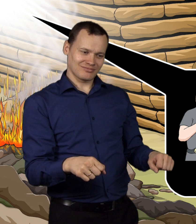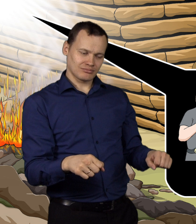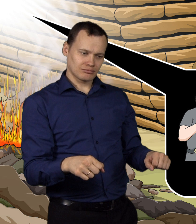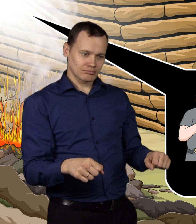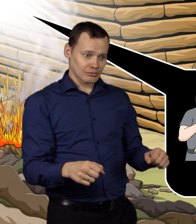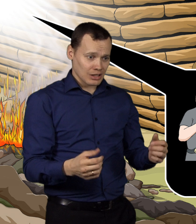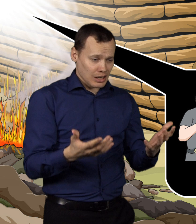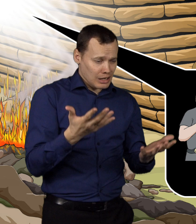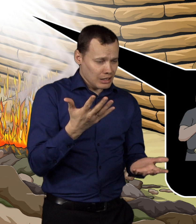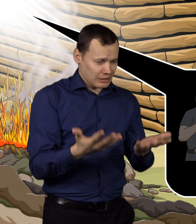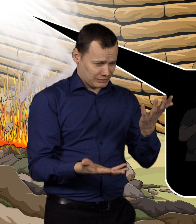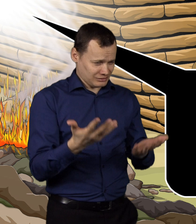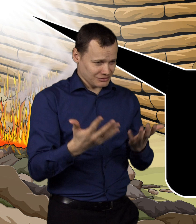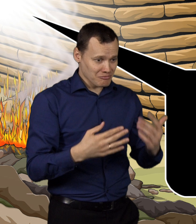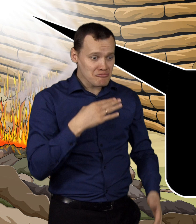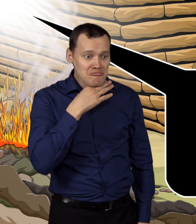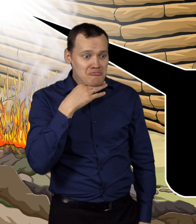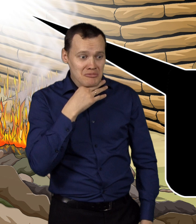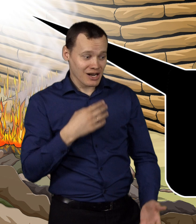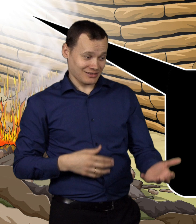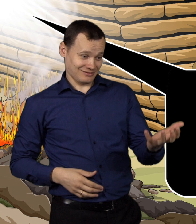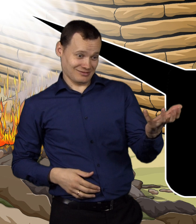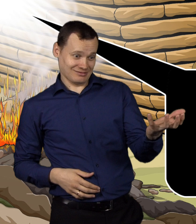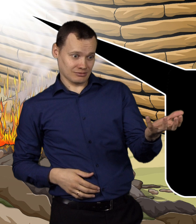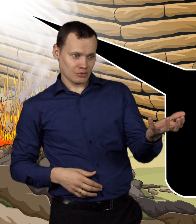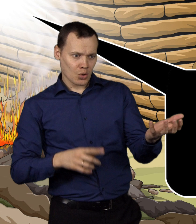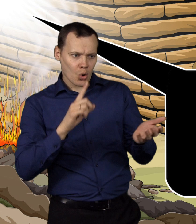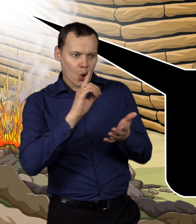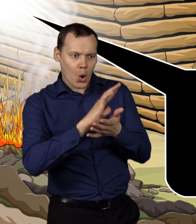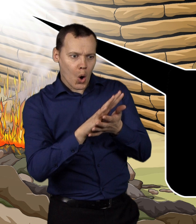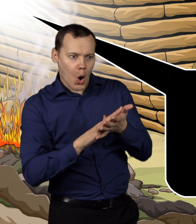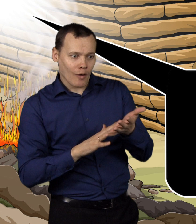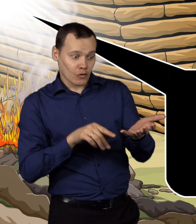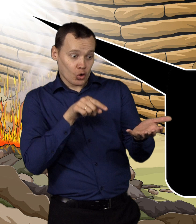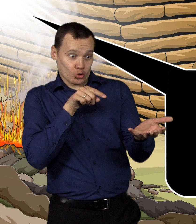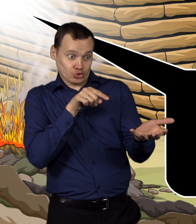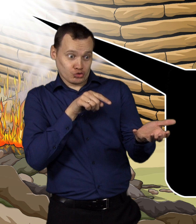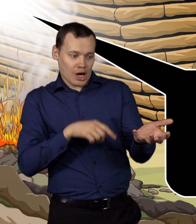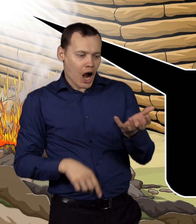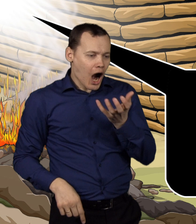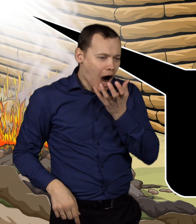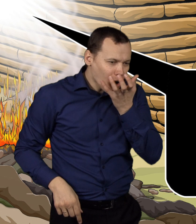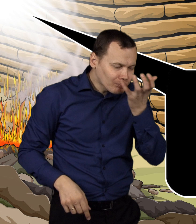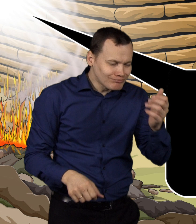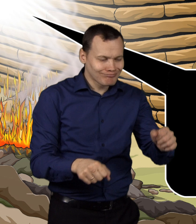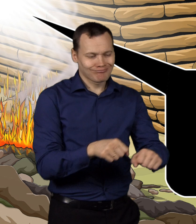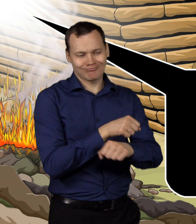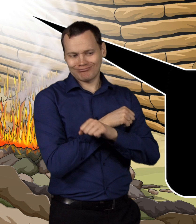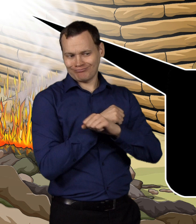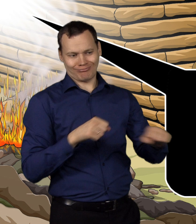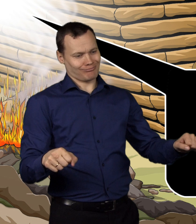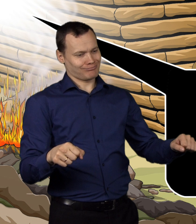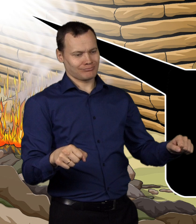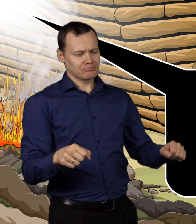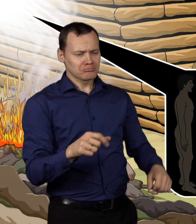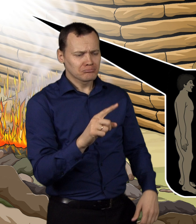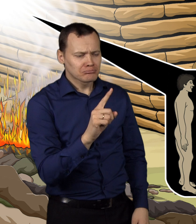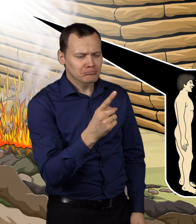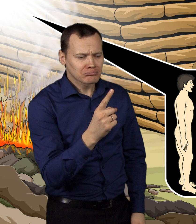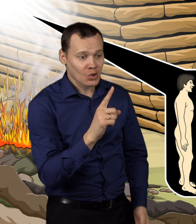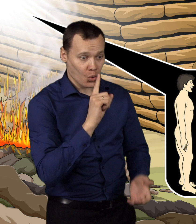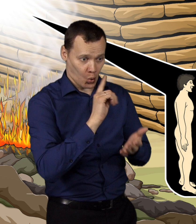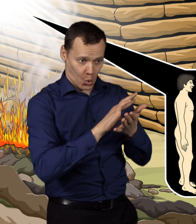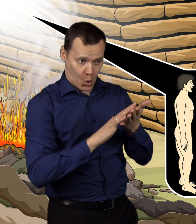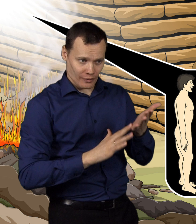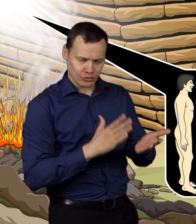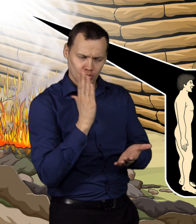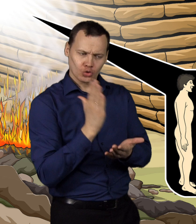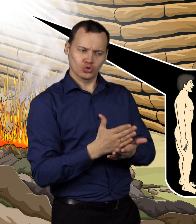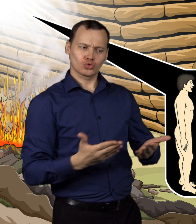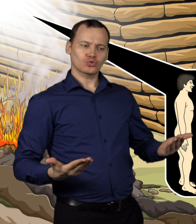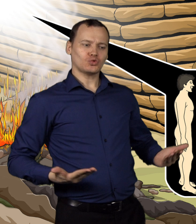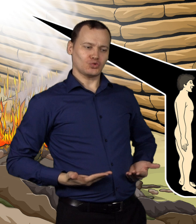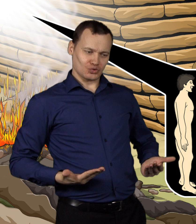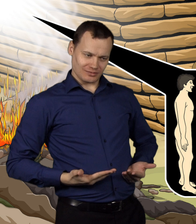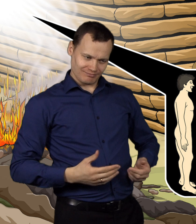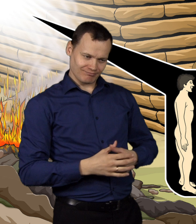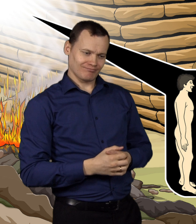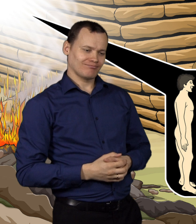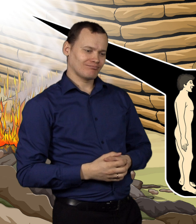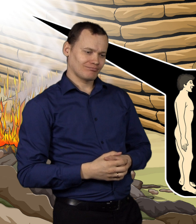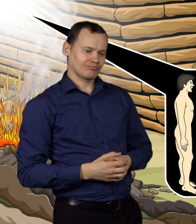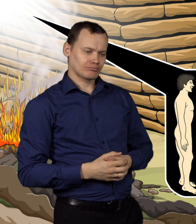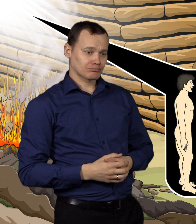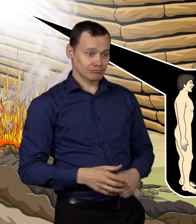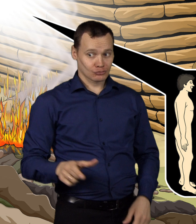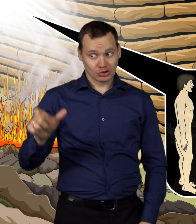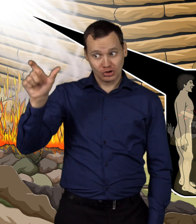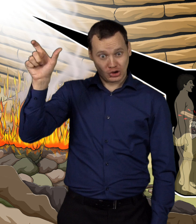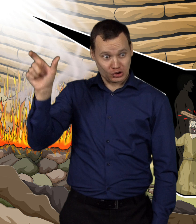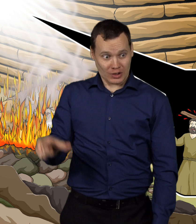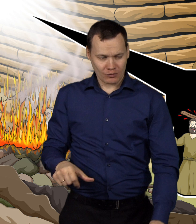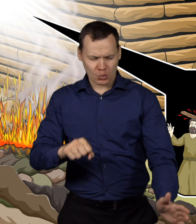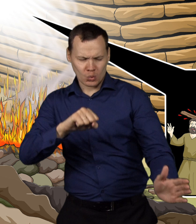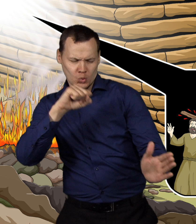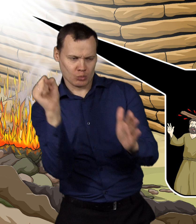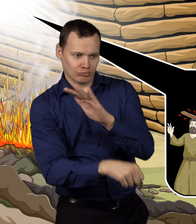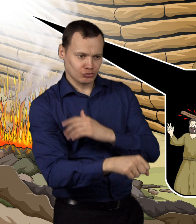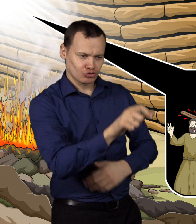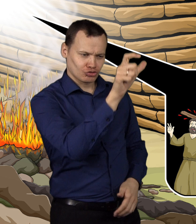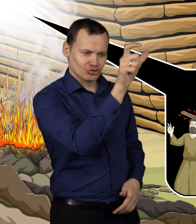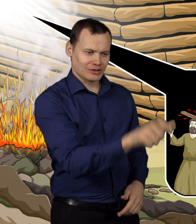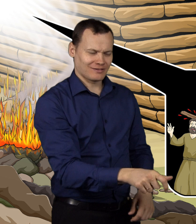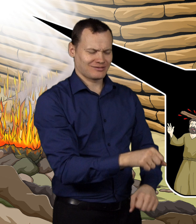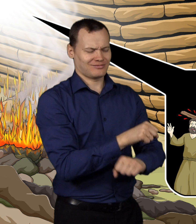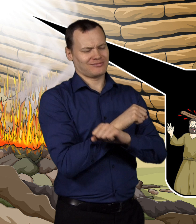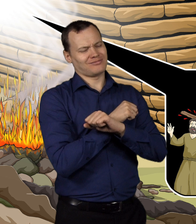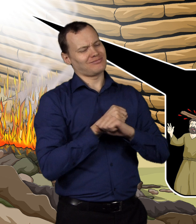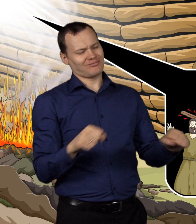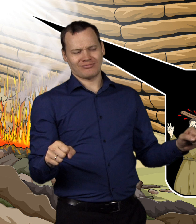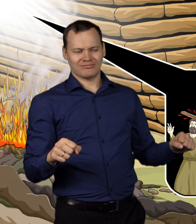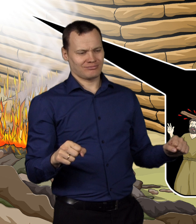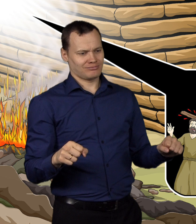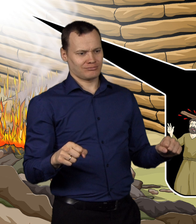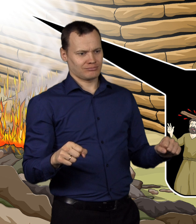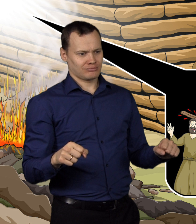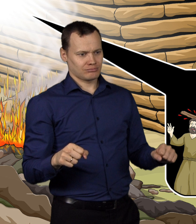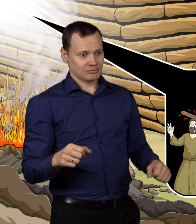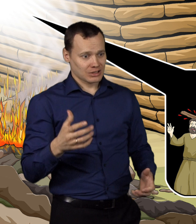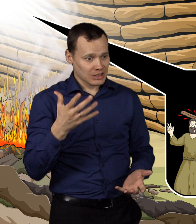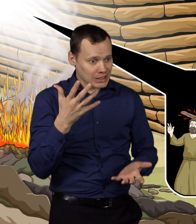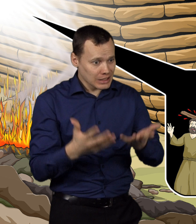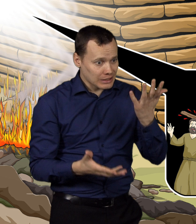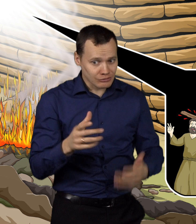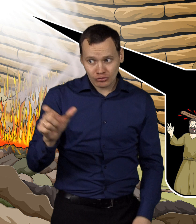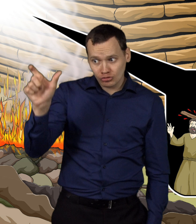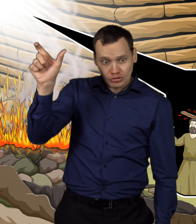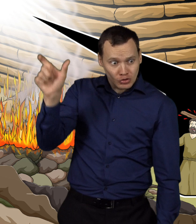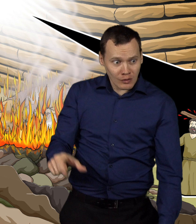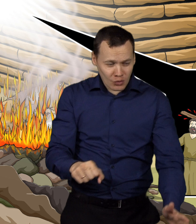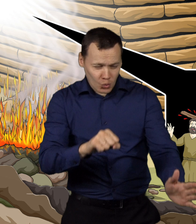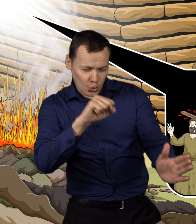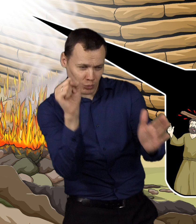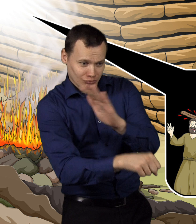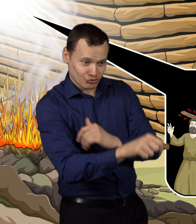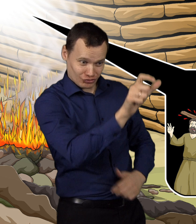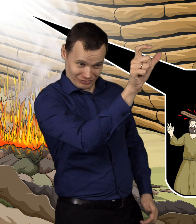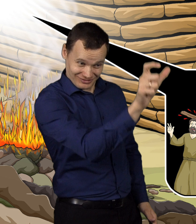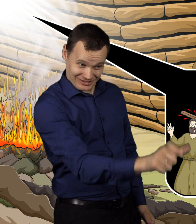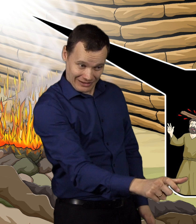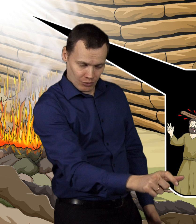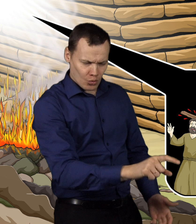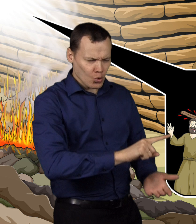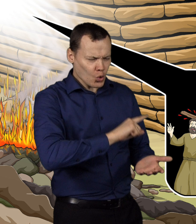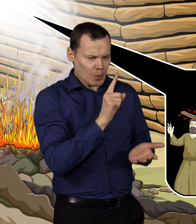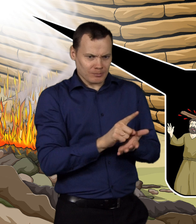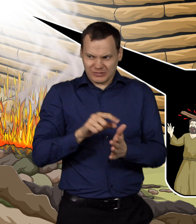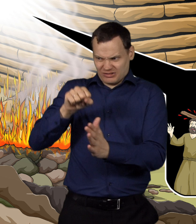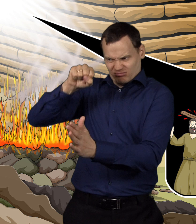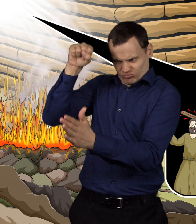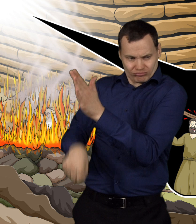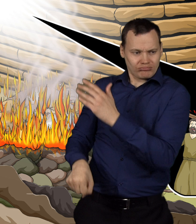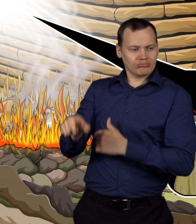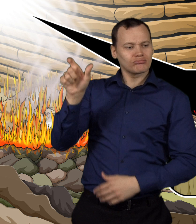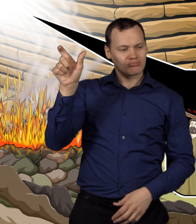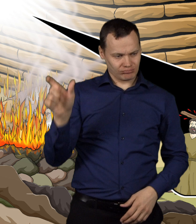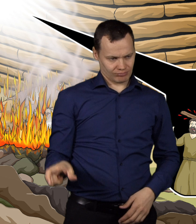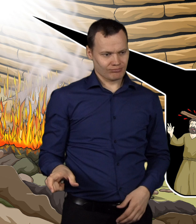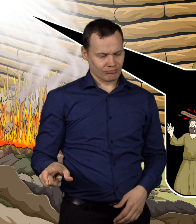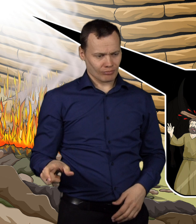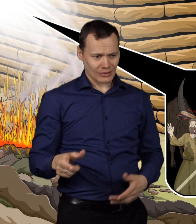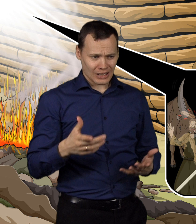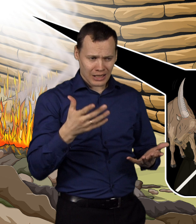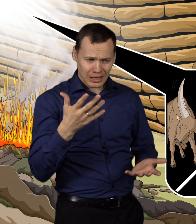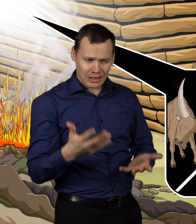But you must not eat meat with its lifeblood still in it. And surely I will require the life of any man or beast by whose hand your lifeblood is shed.